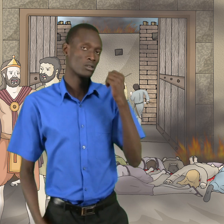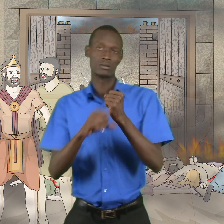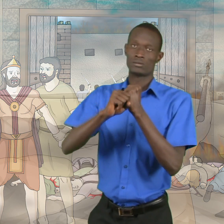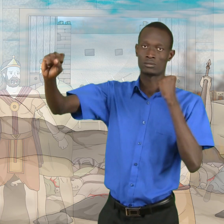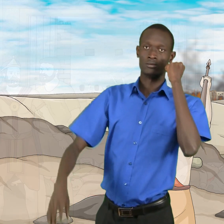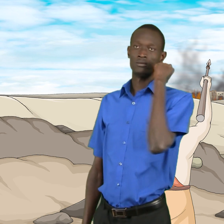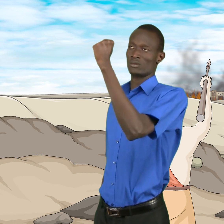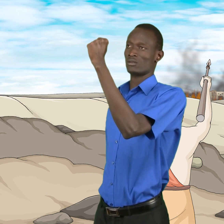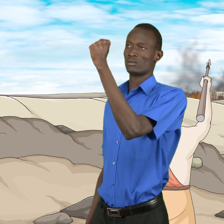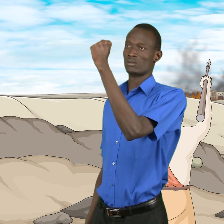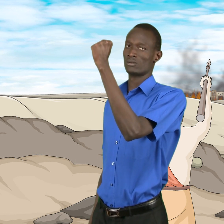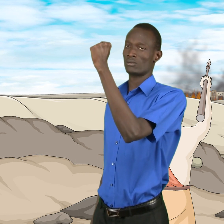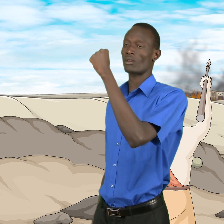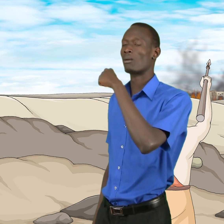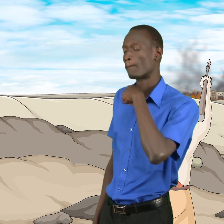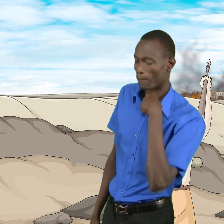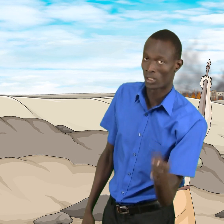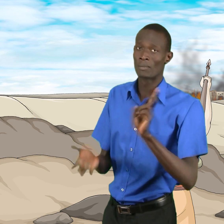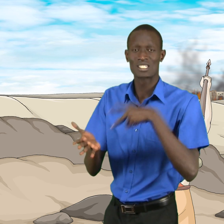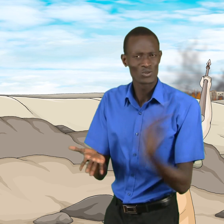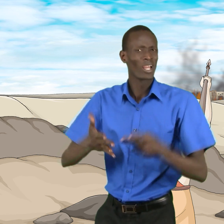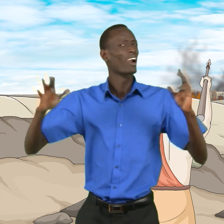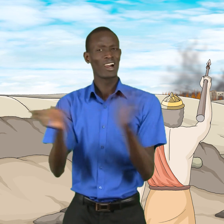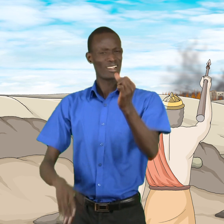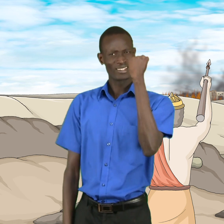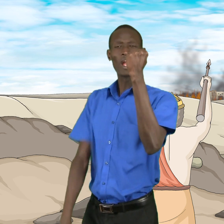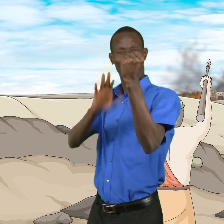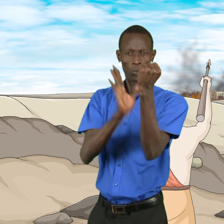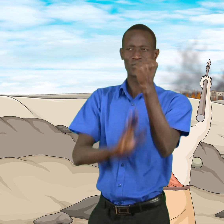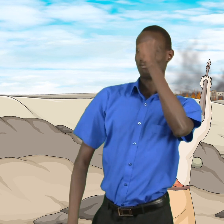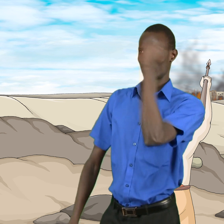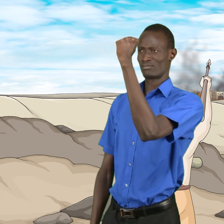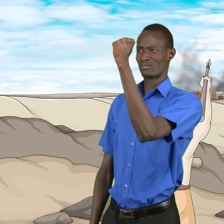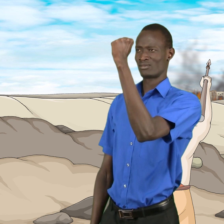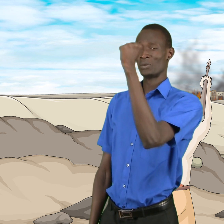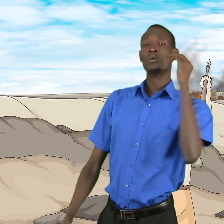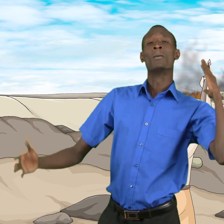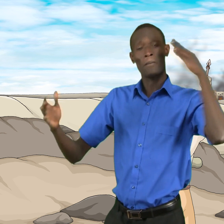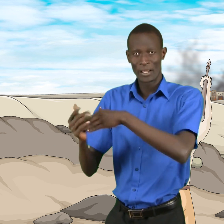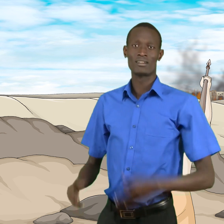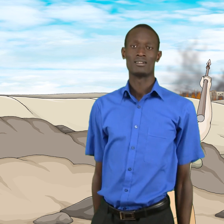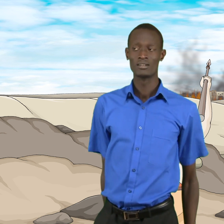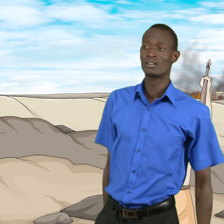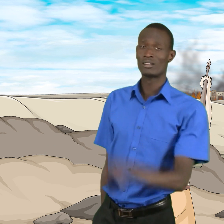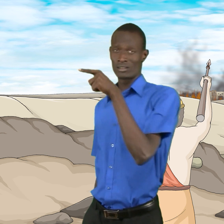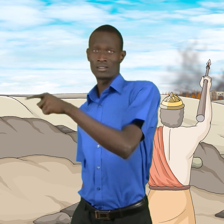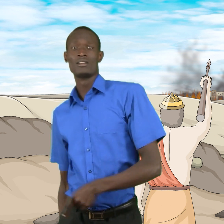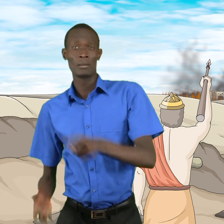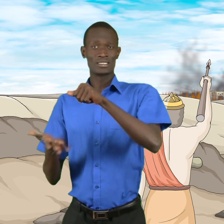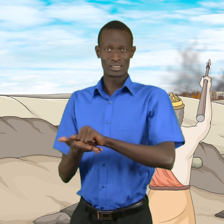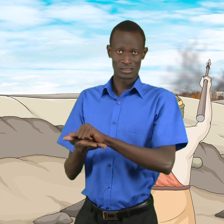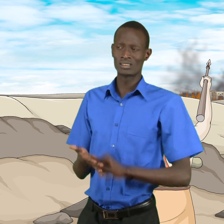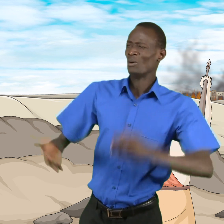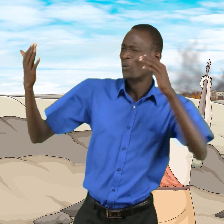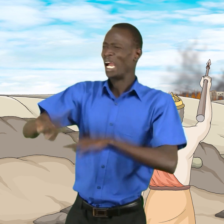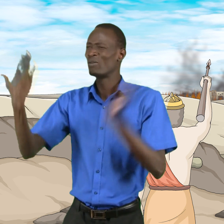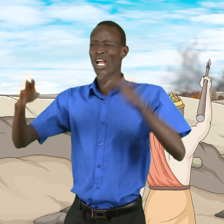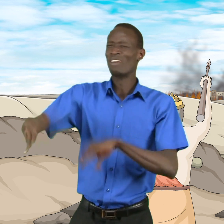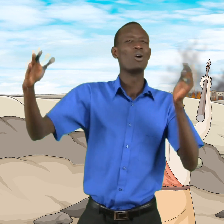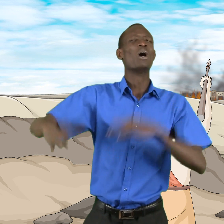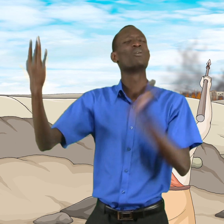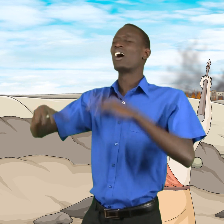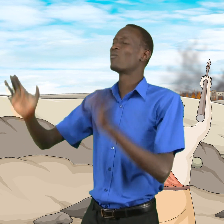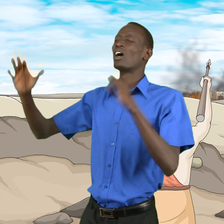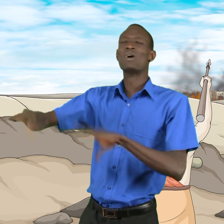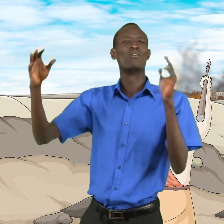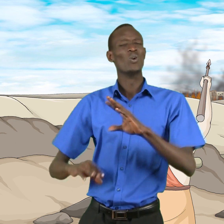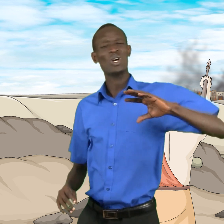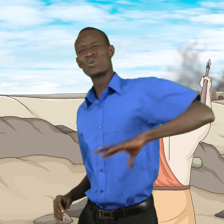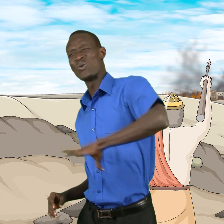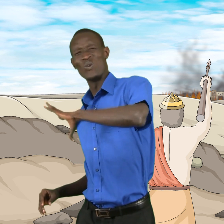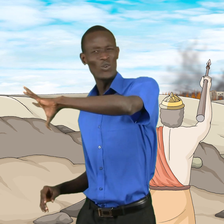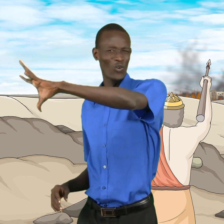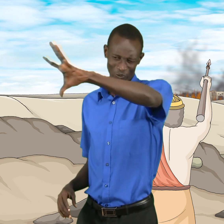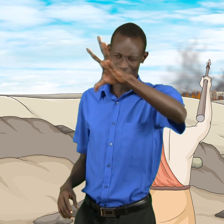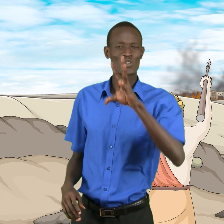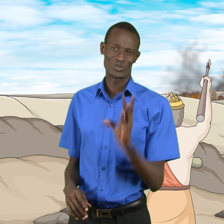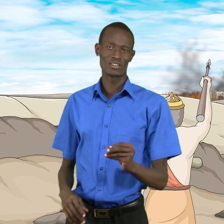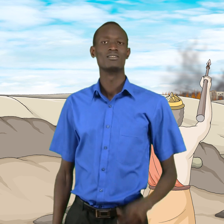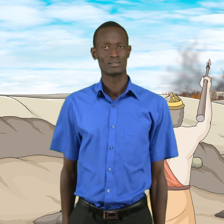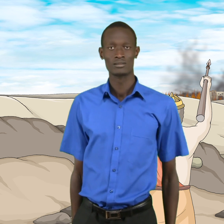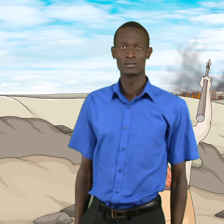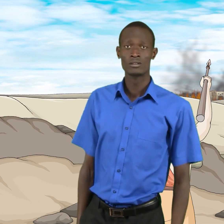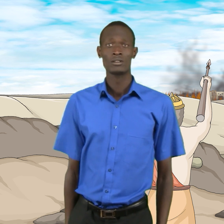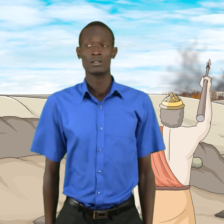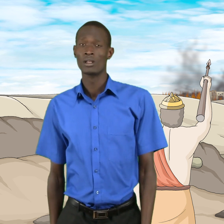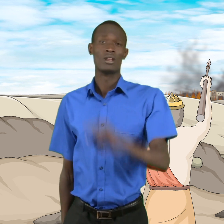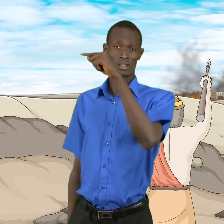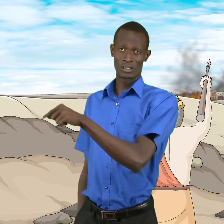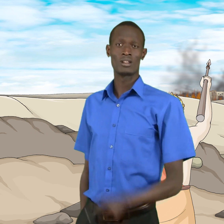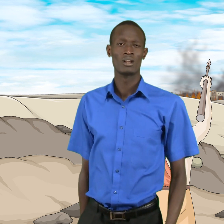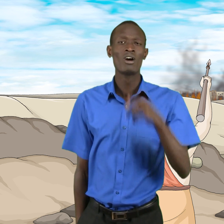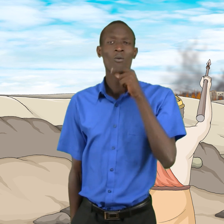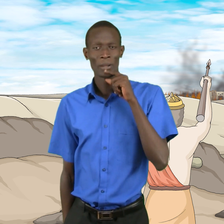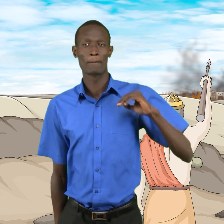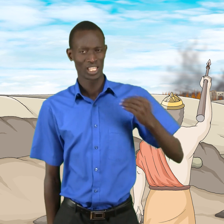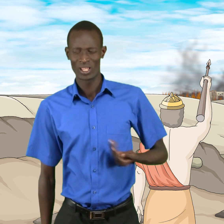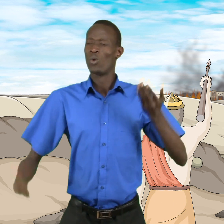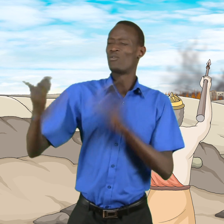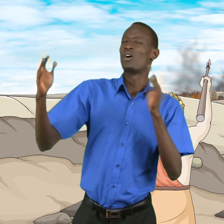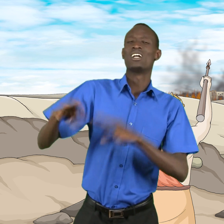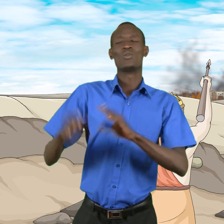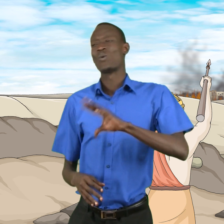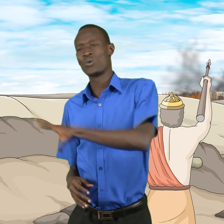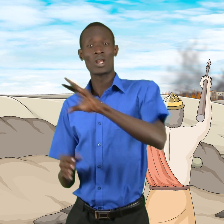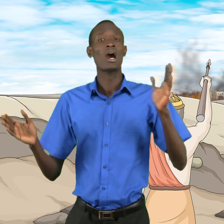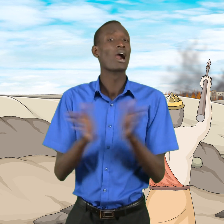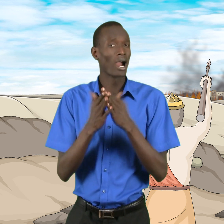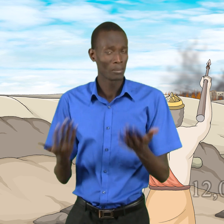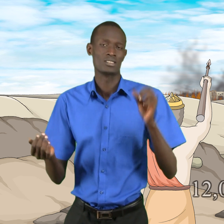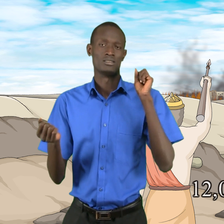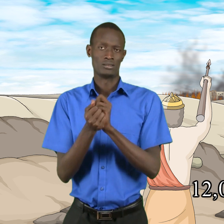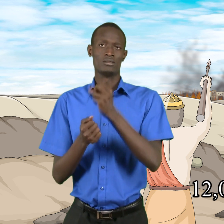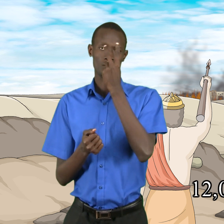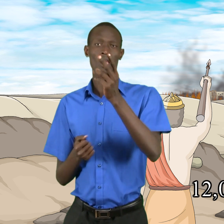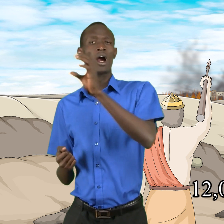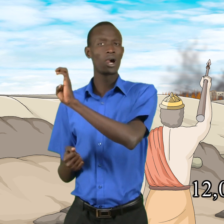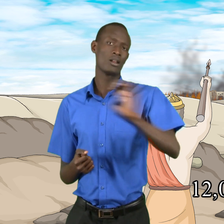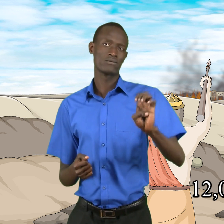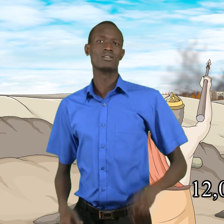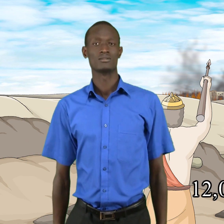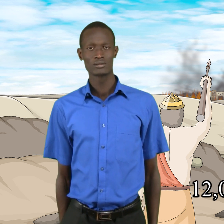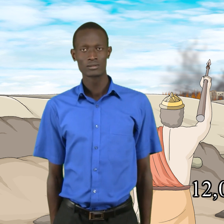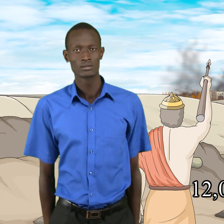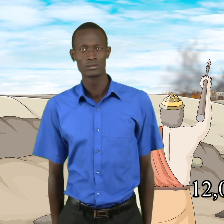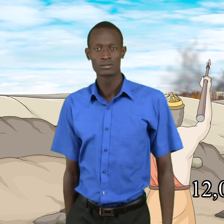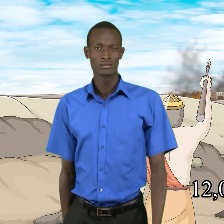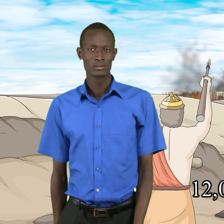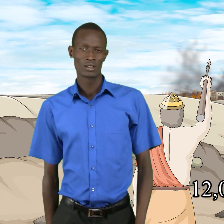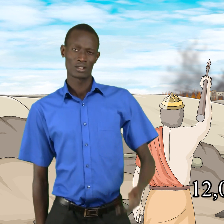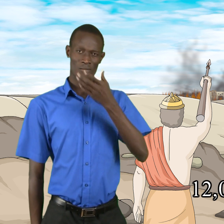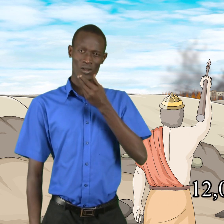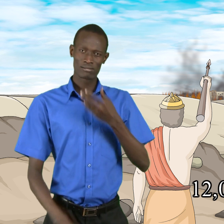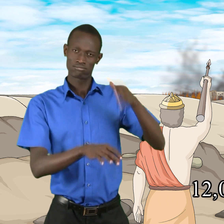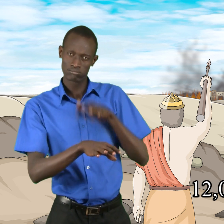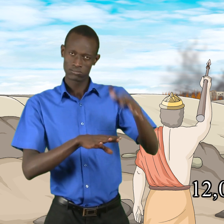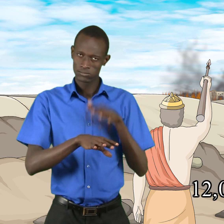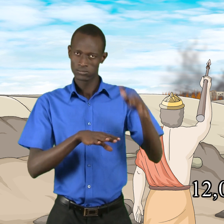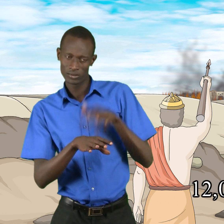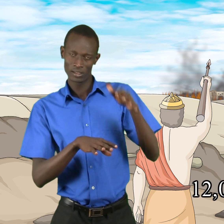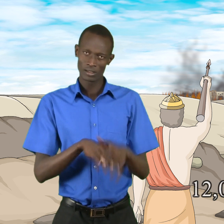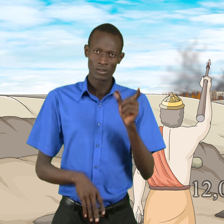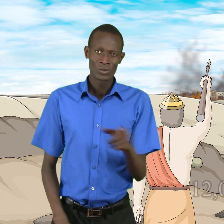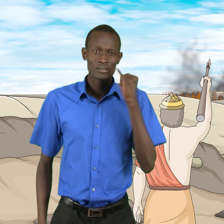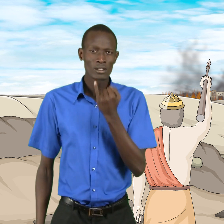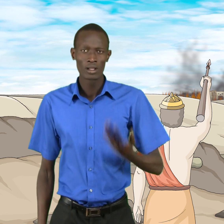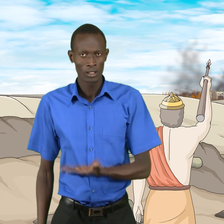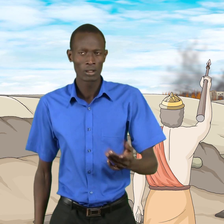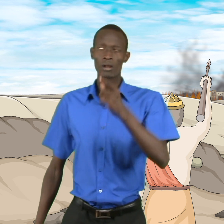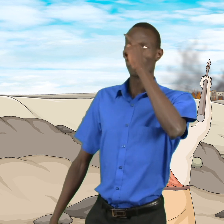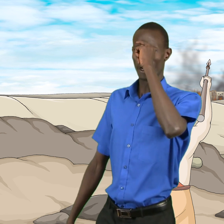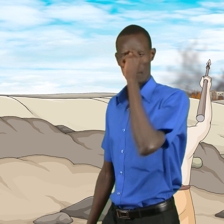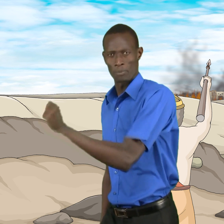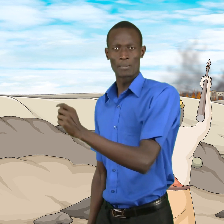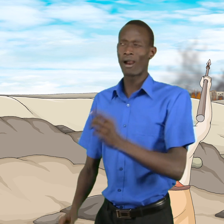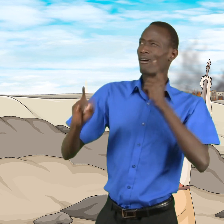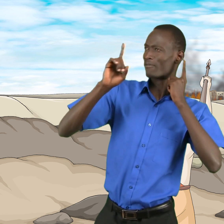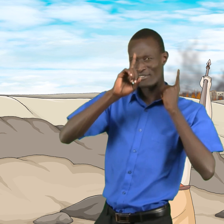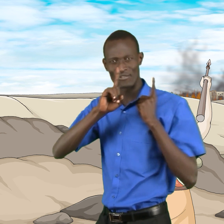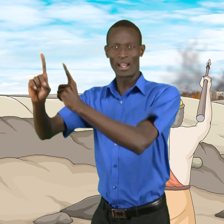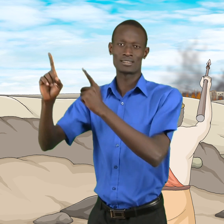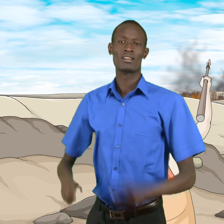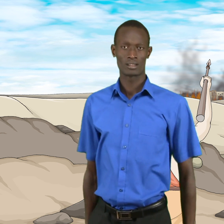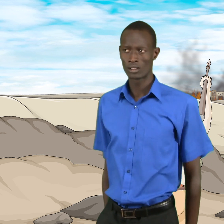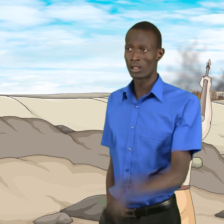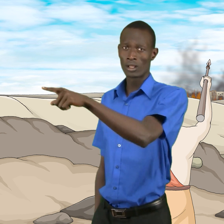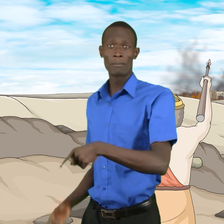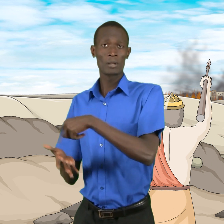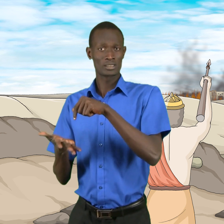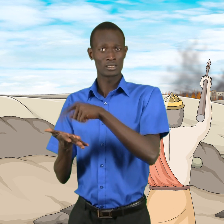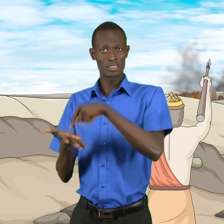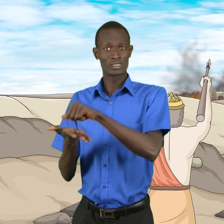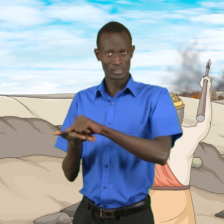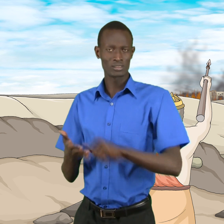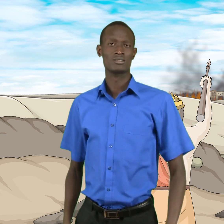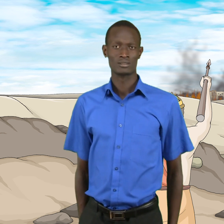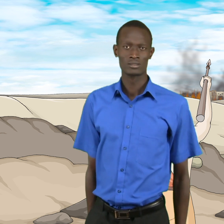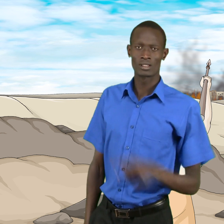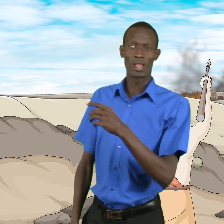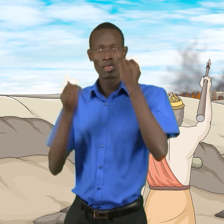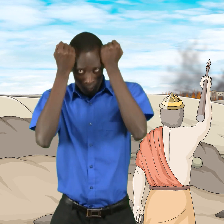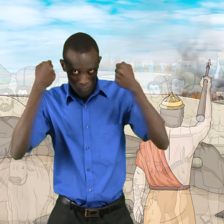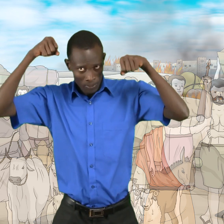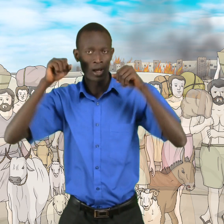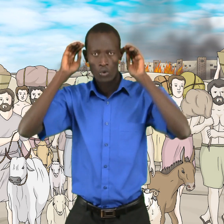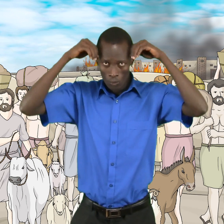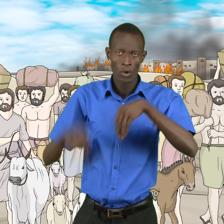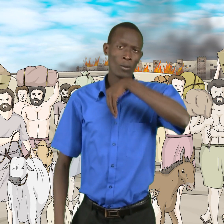Joshua did not draw back the hand that held his battle lance until he had devoted to destruction all who lived in Ai.